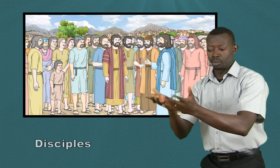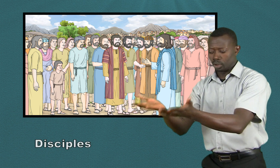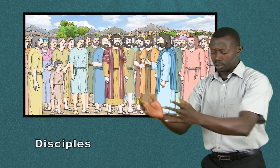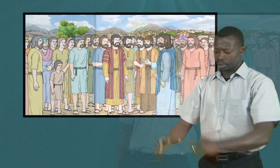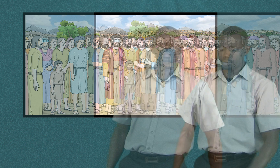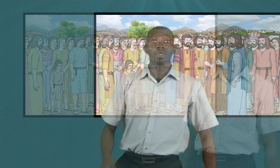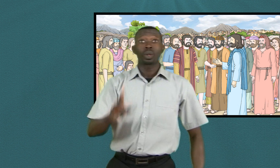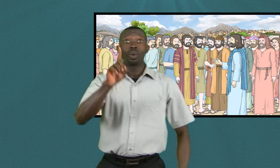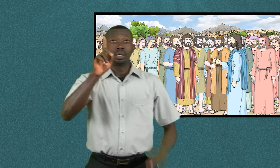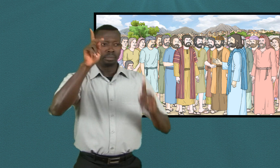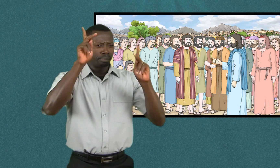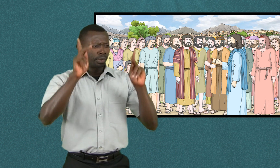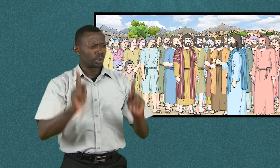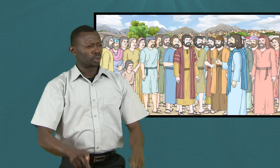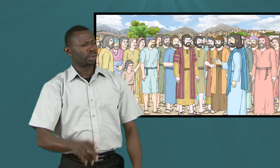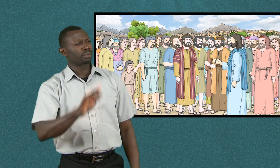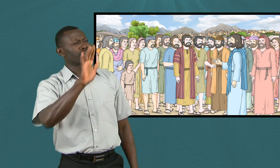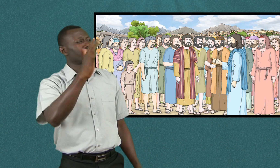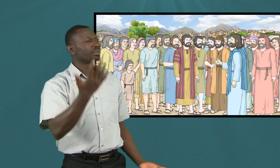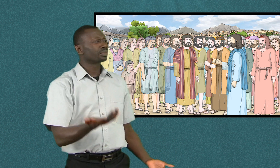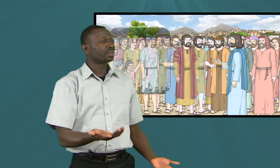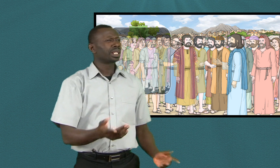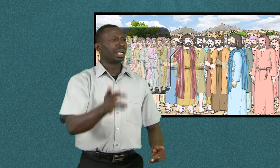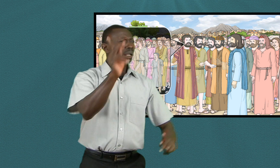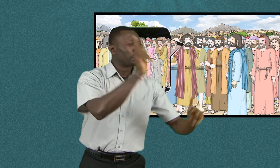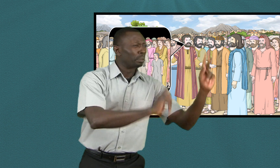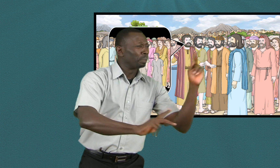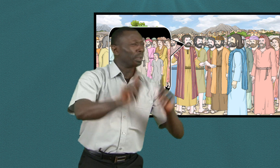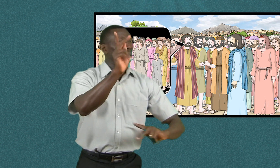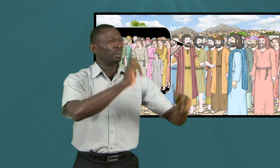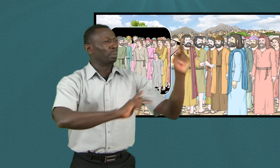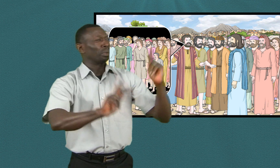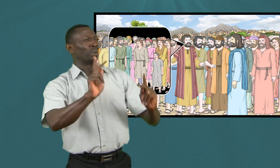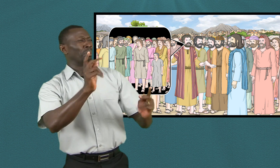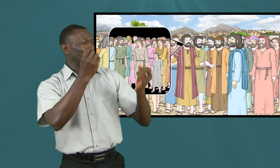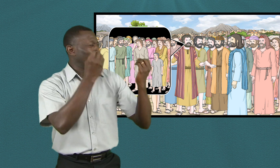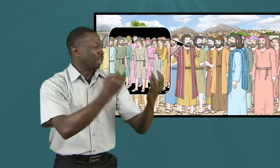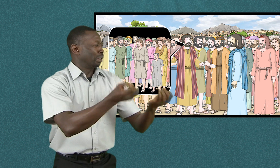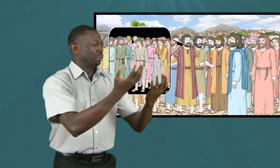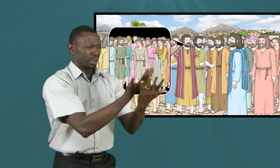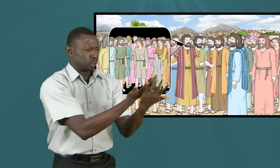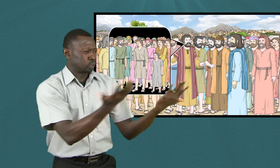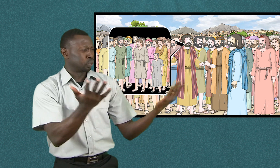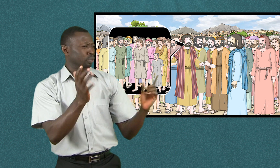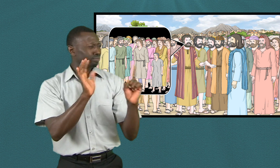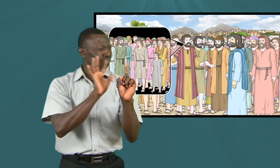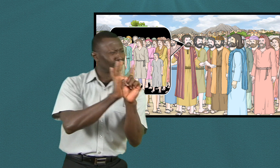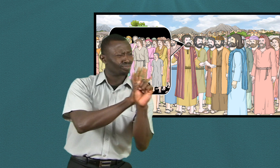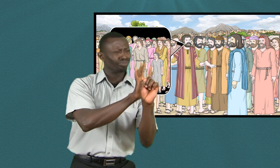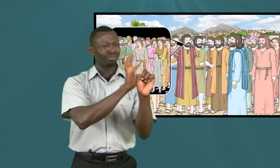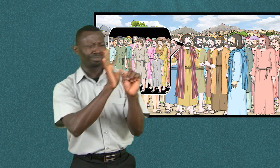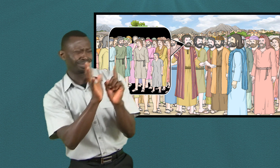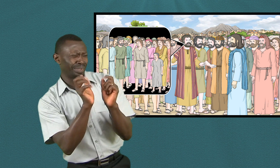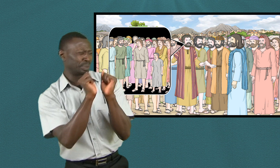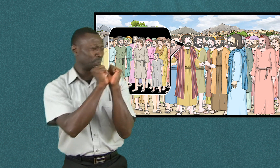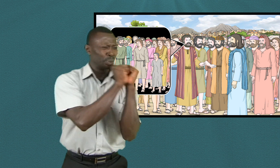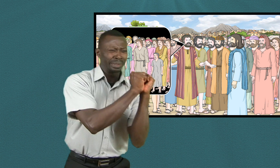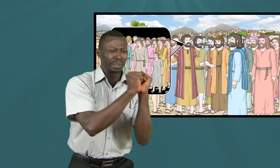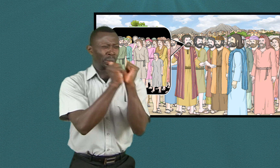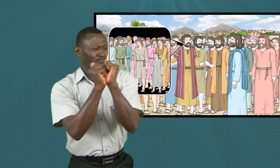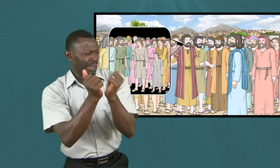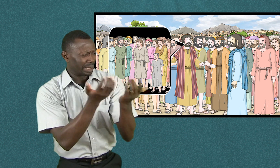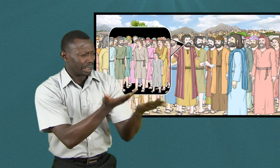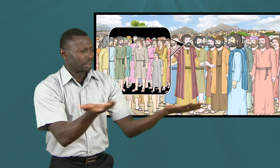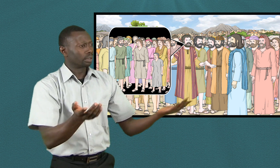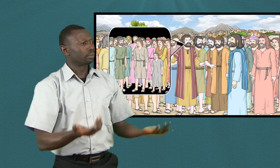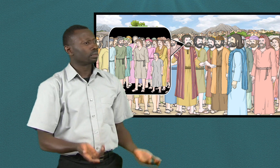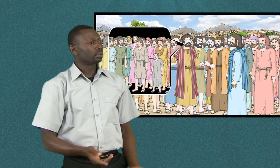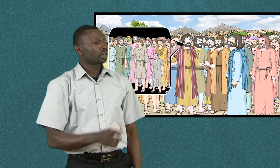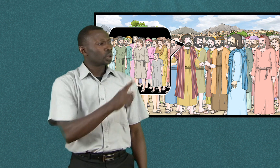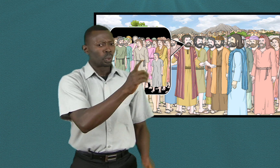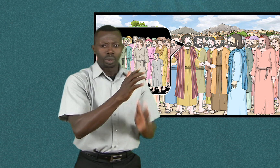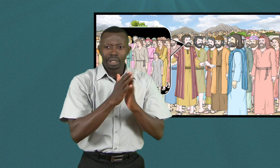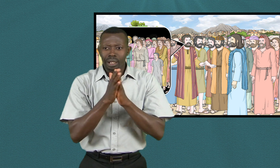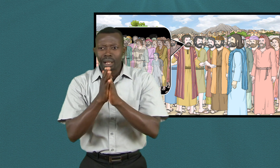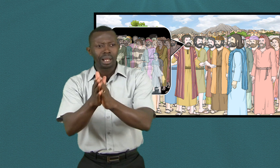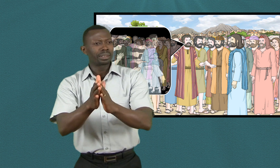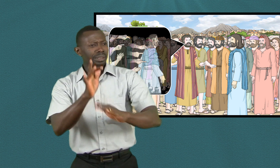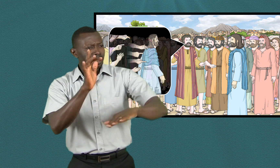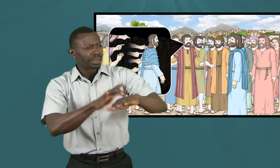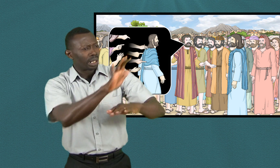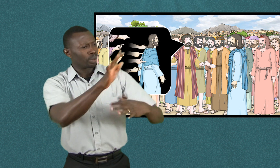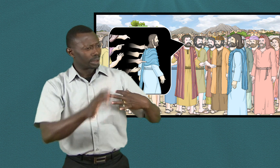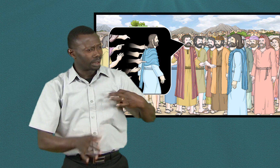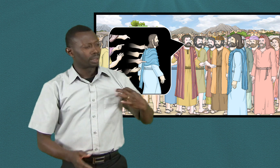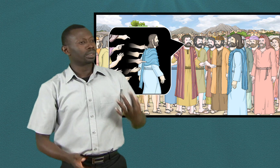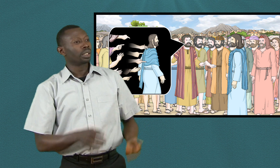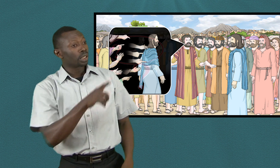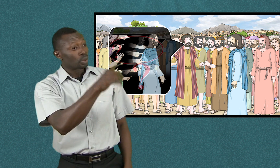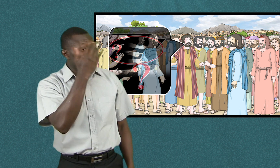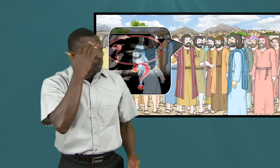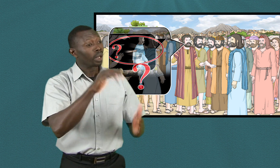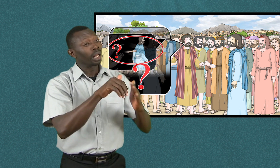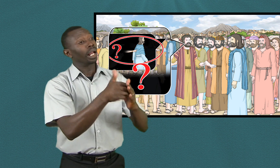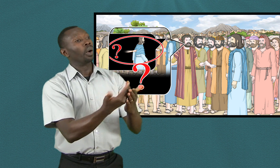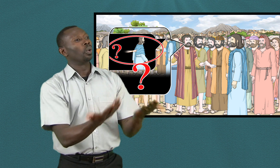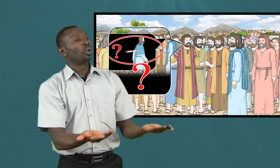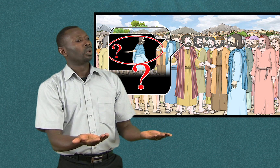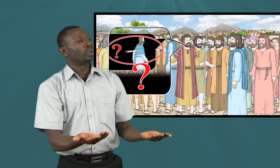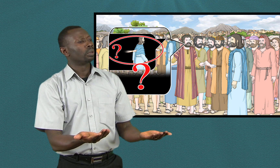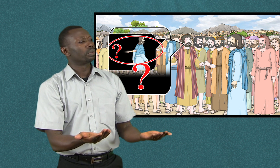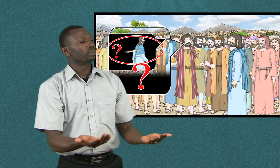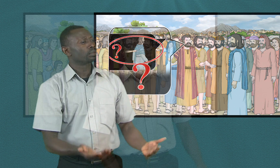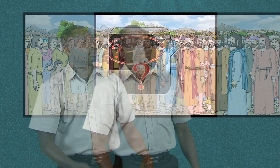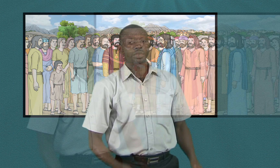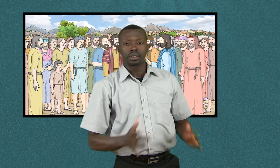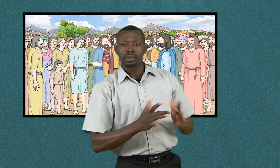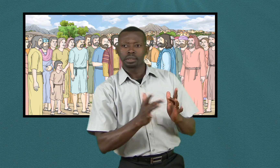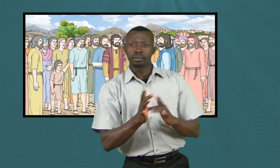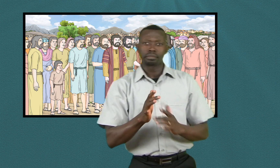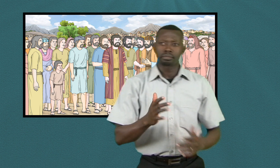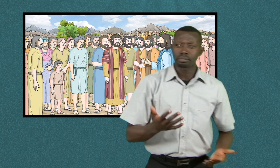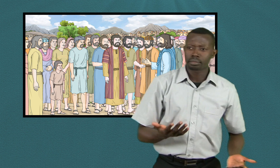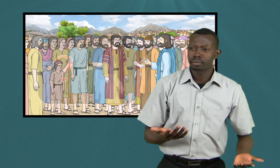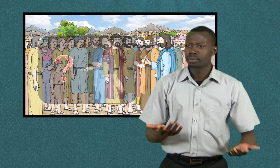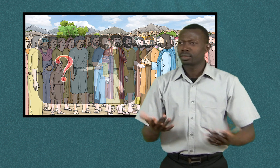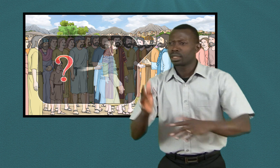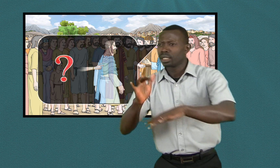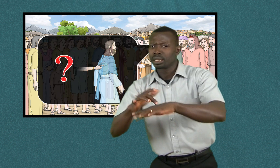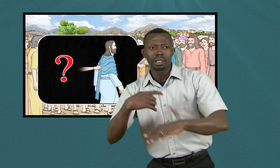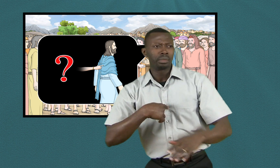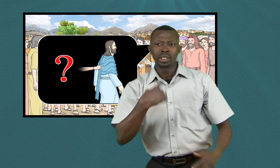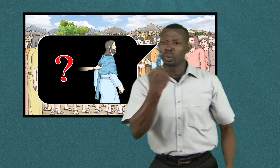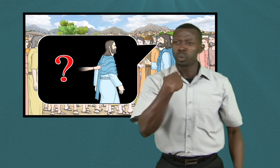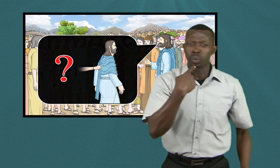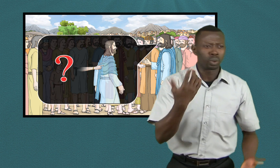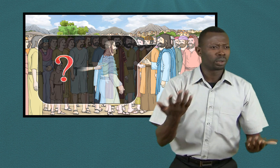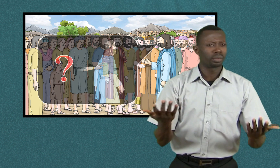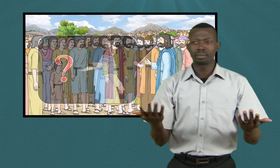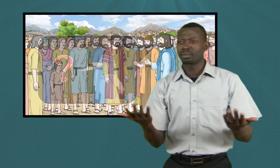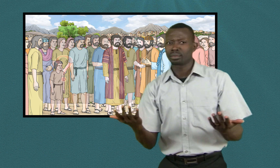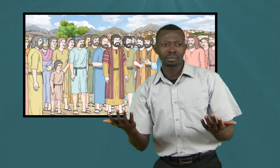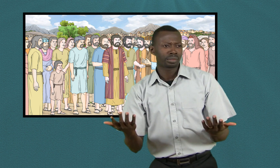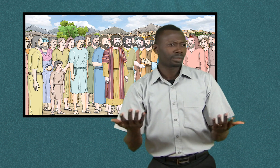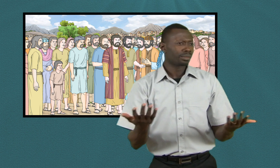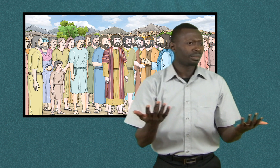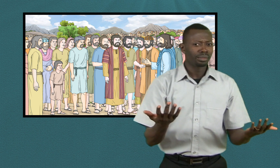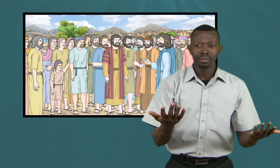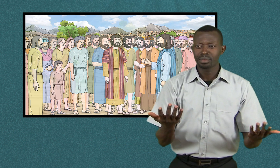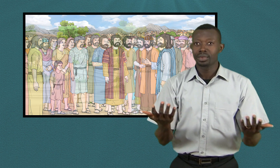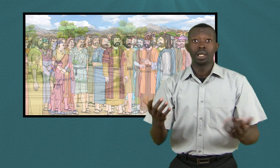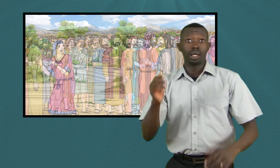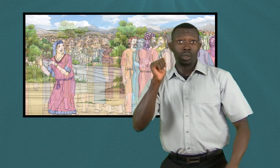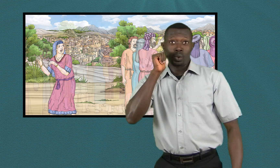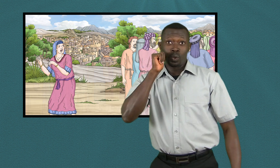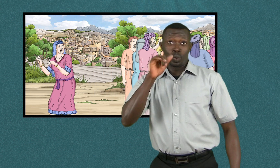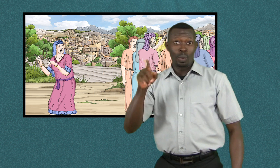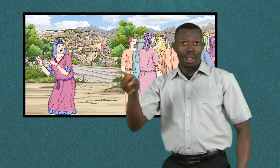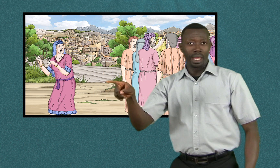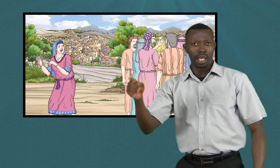His disciples answered, “You can see the crowd pressing in on You, and yet You ask, ‘Who touched Me?’” But He kept looking around to see who had done this.